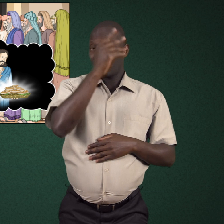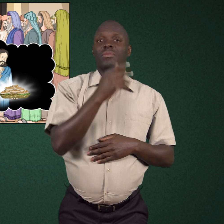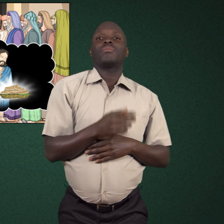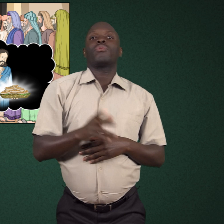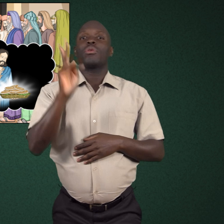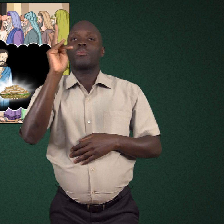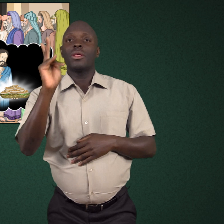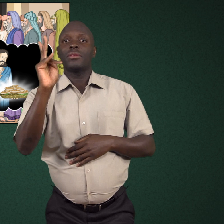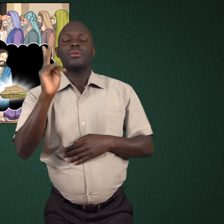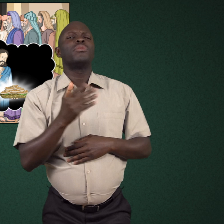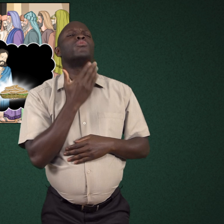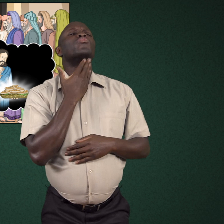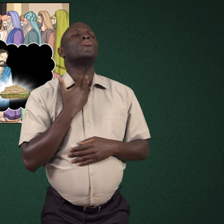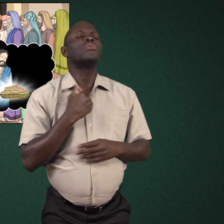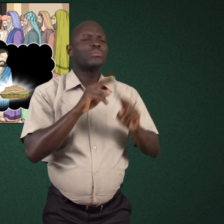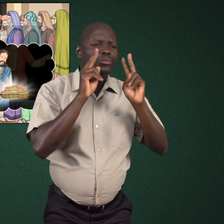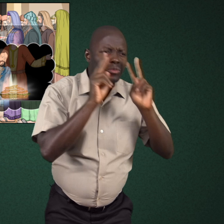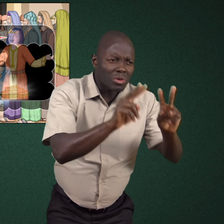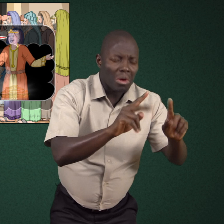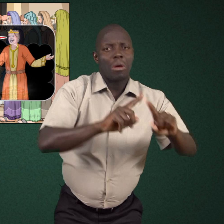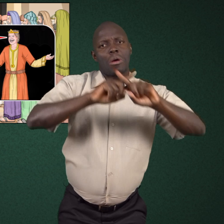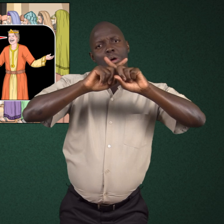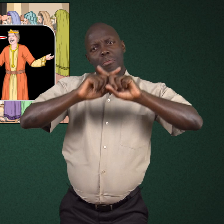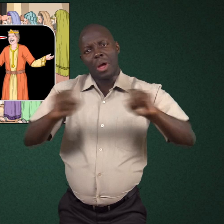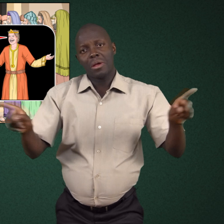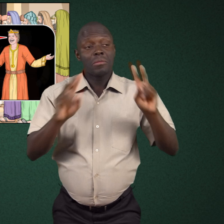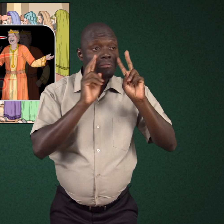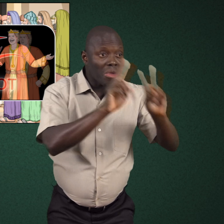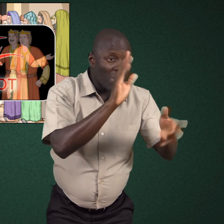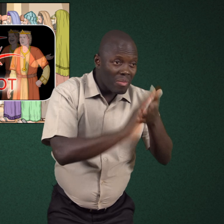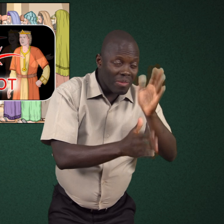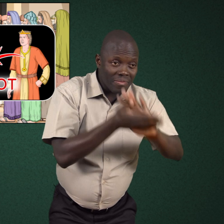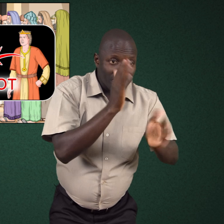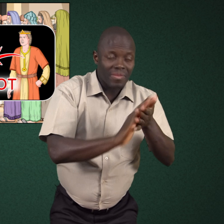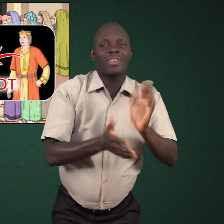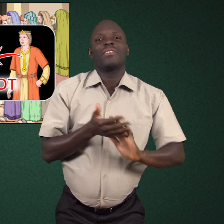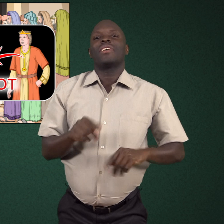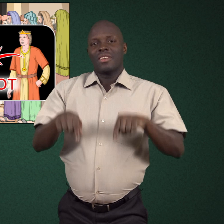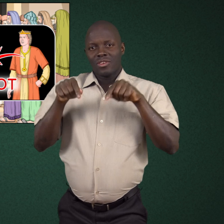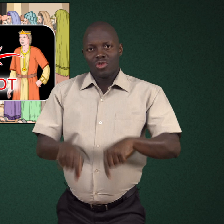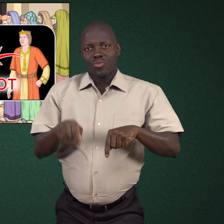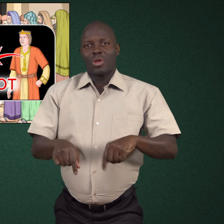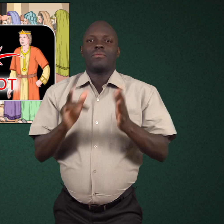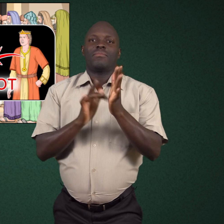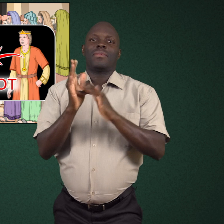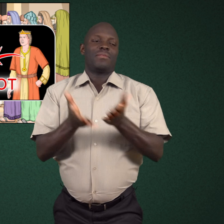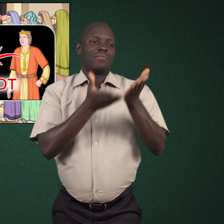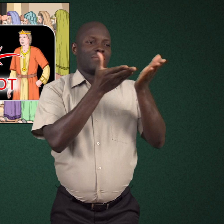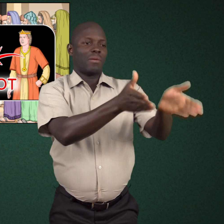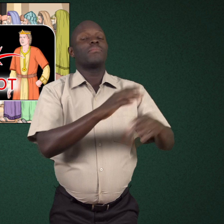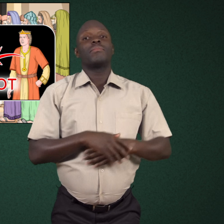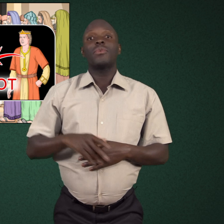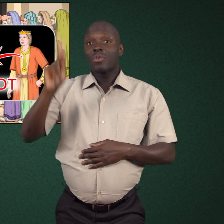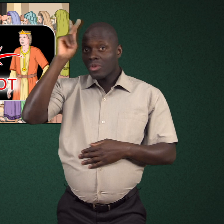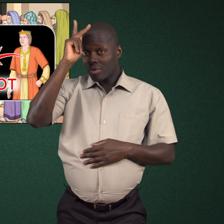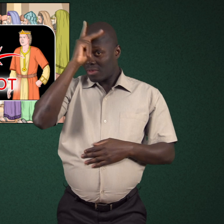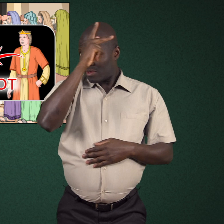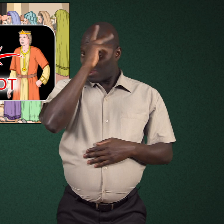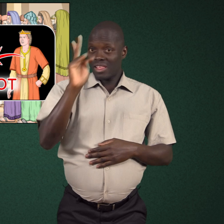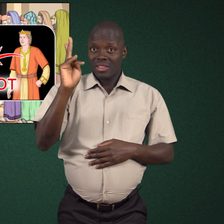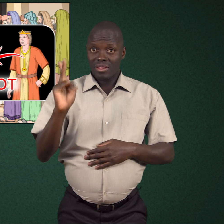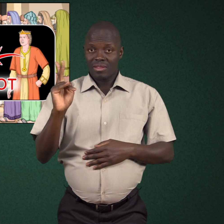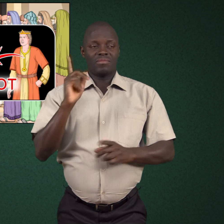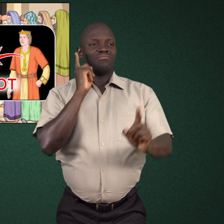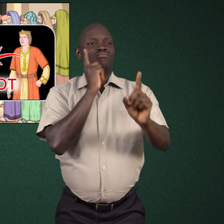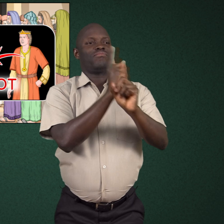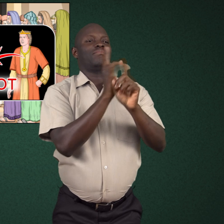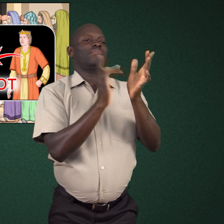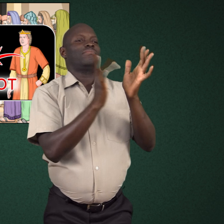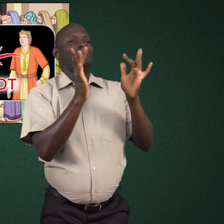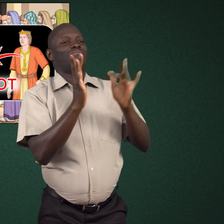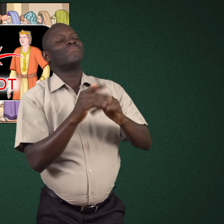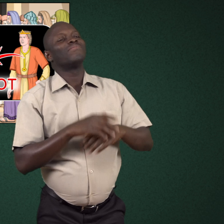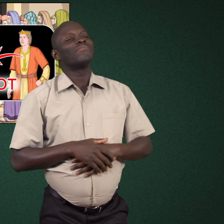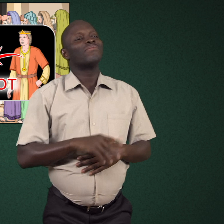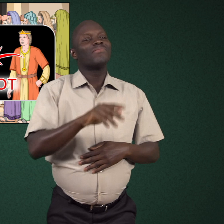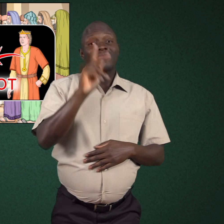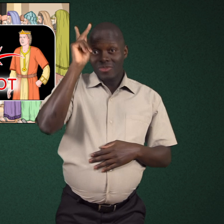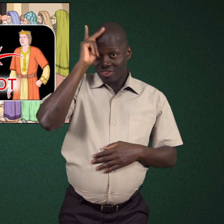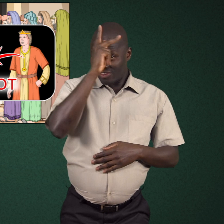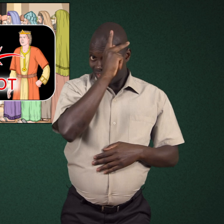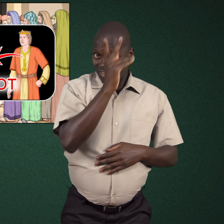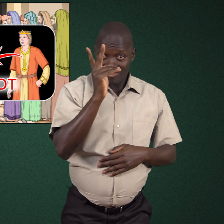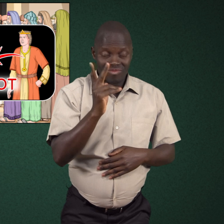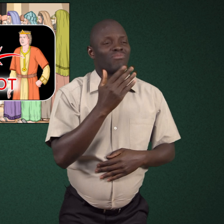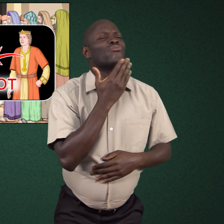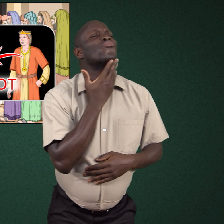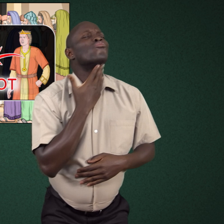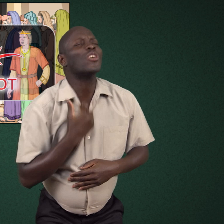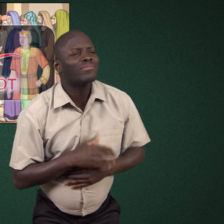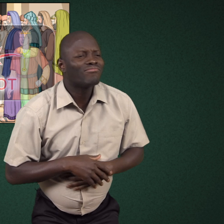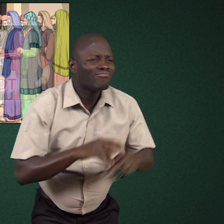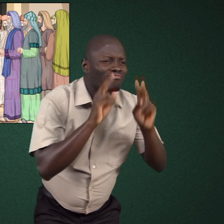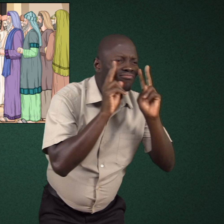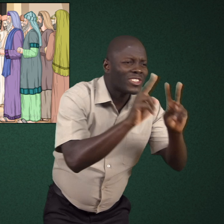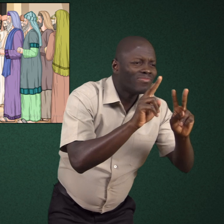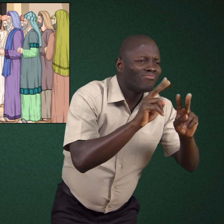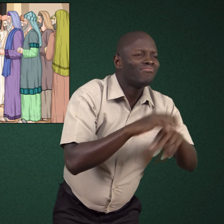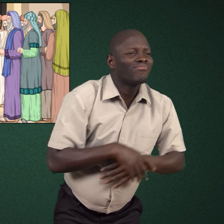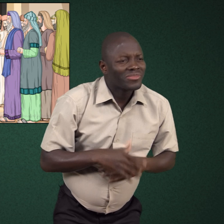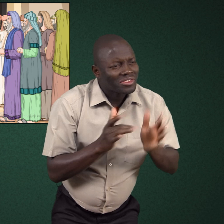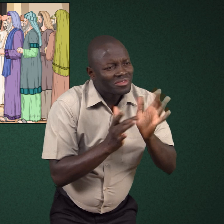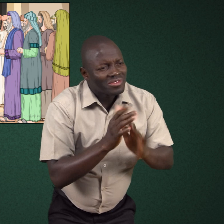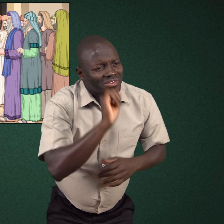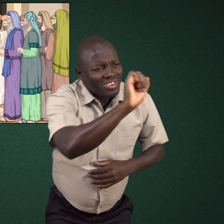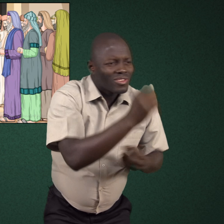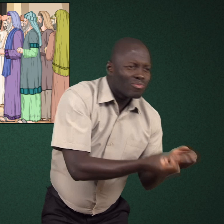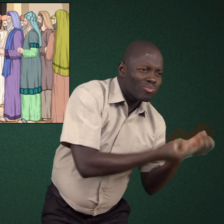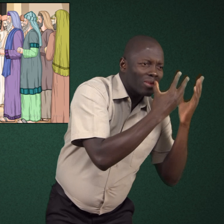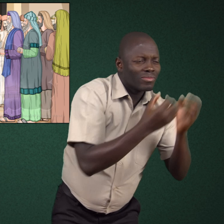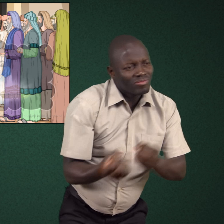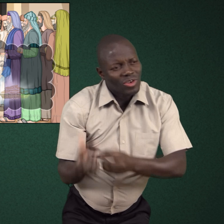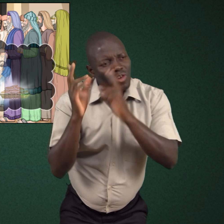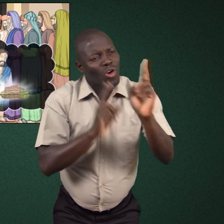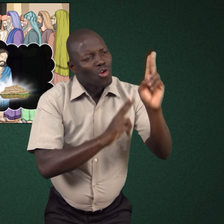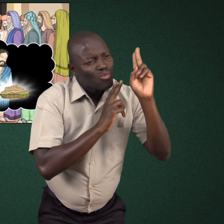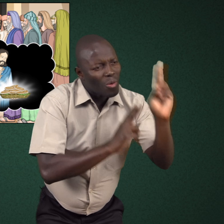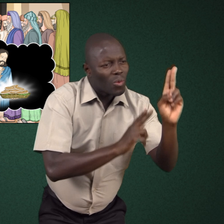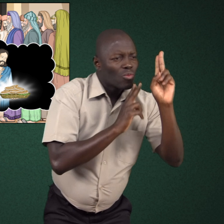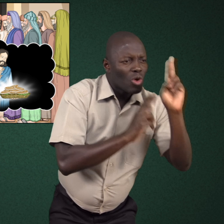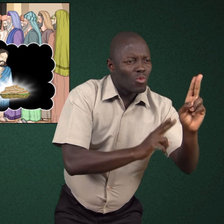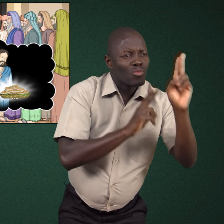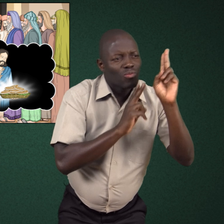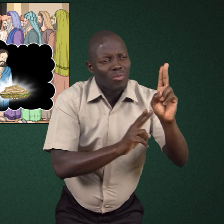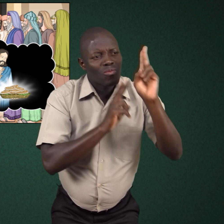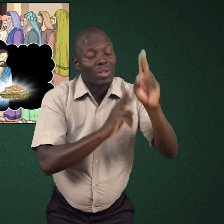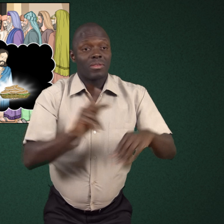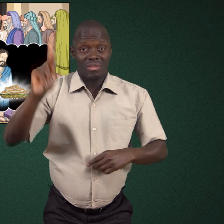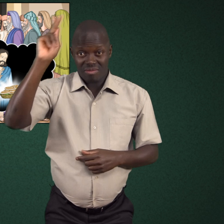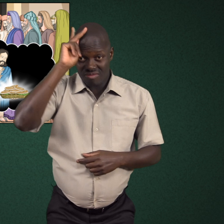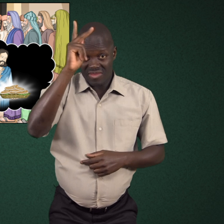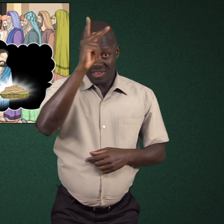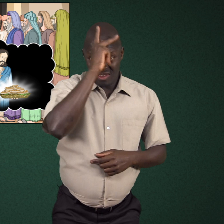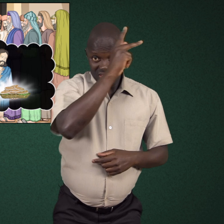Herod questioned Jesus at great length, but He gave no answer.